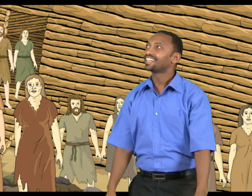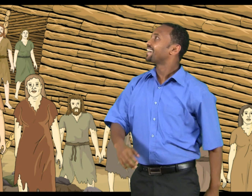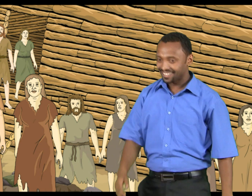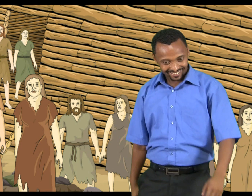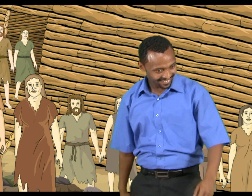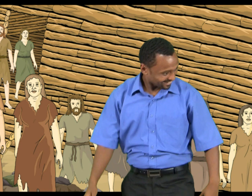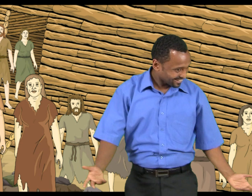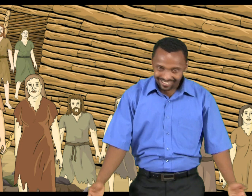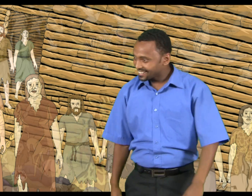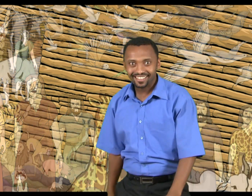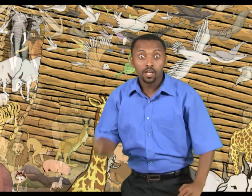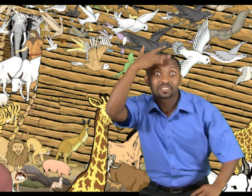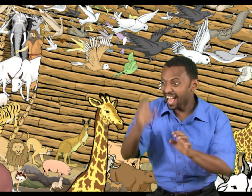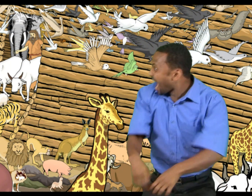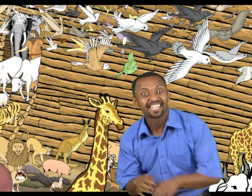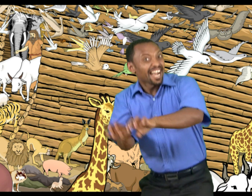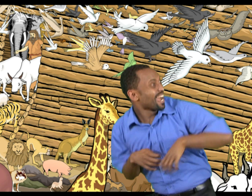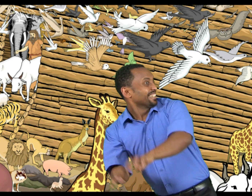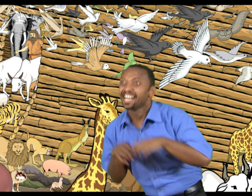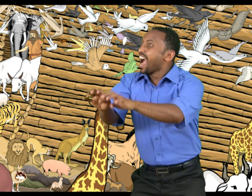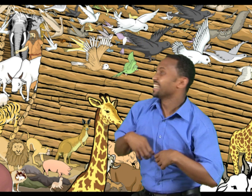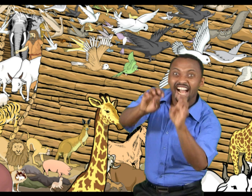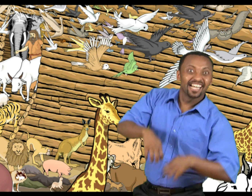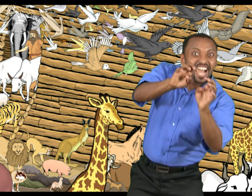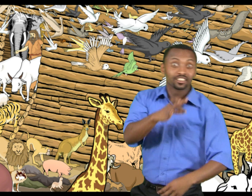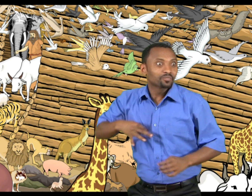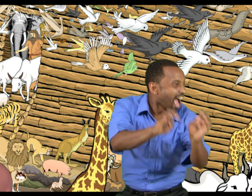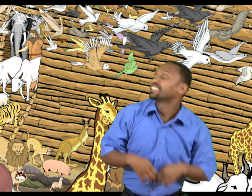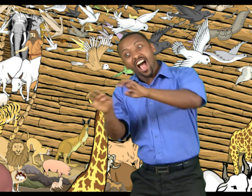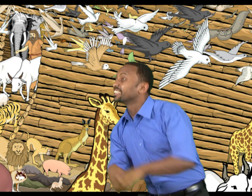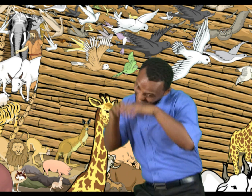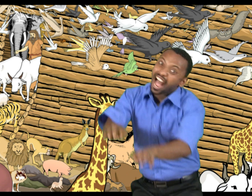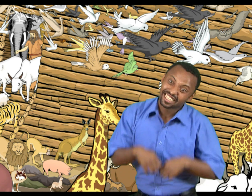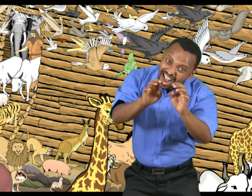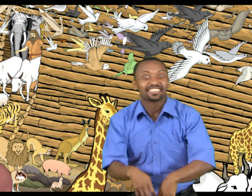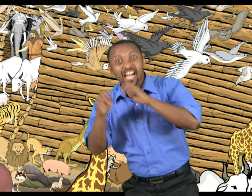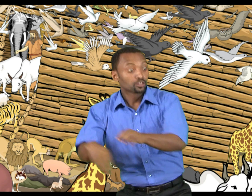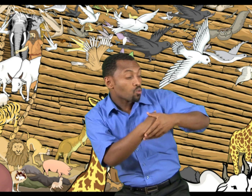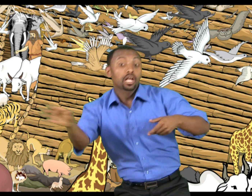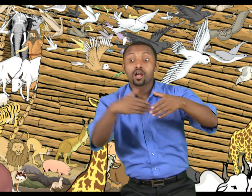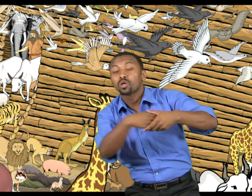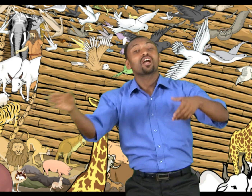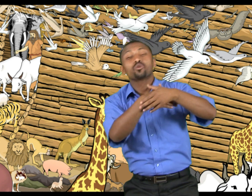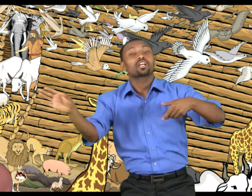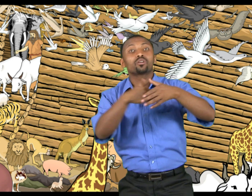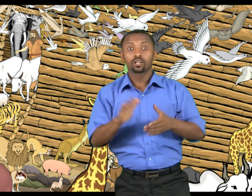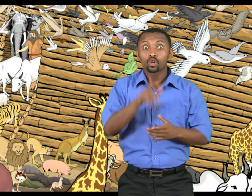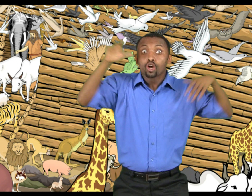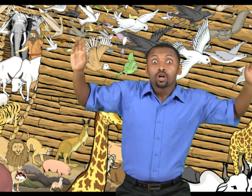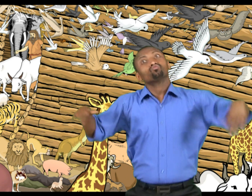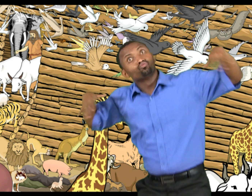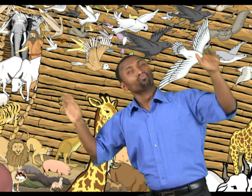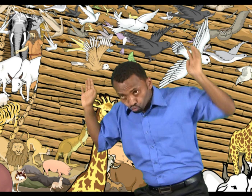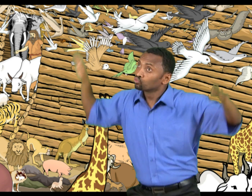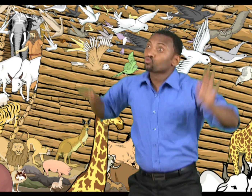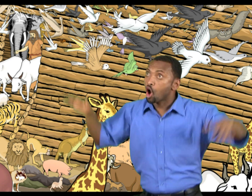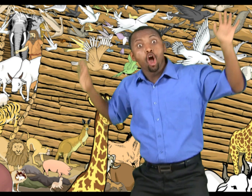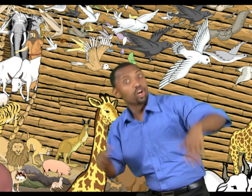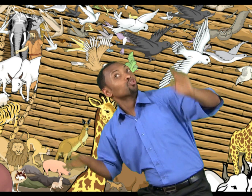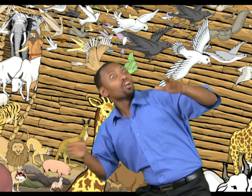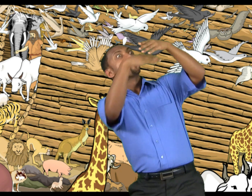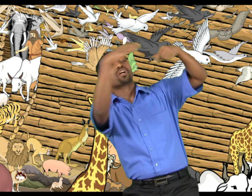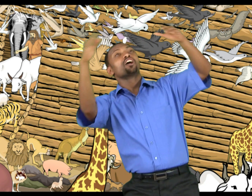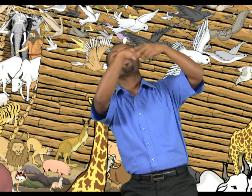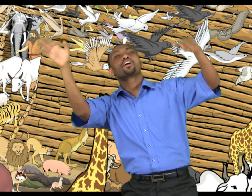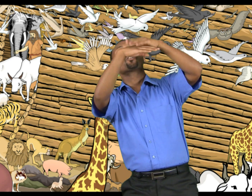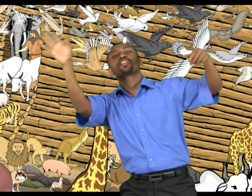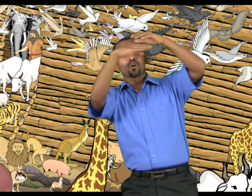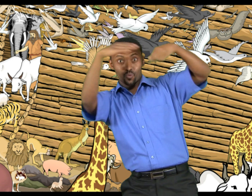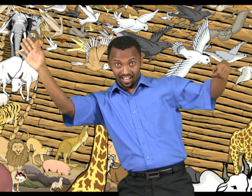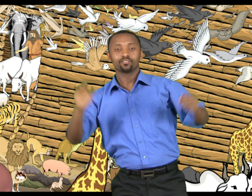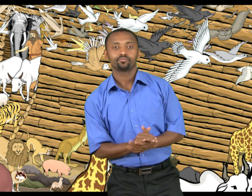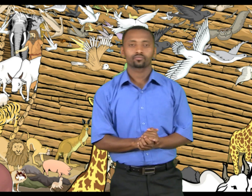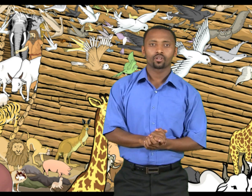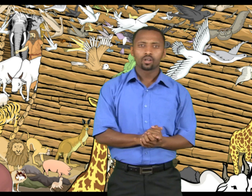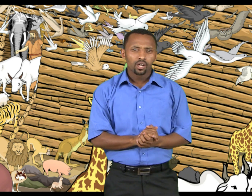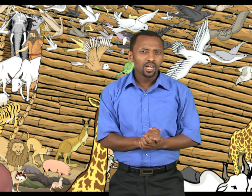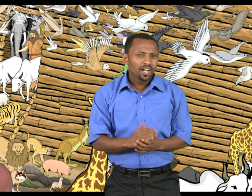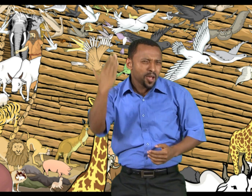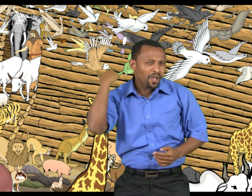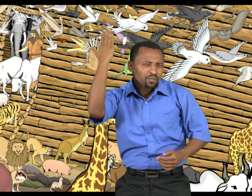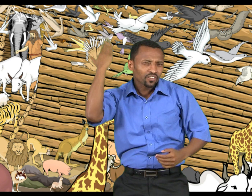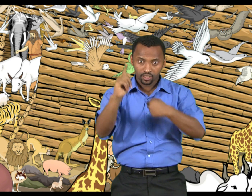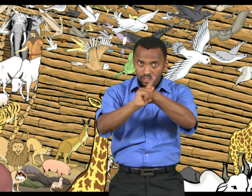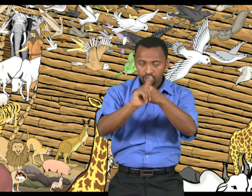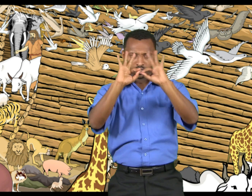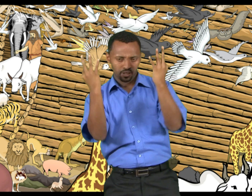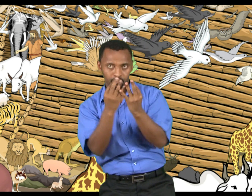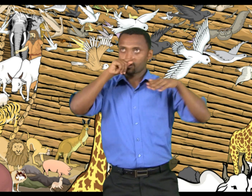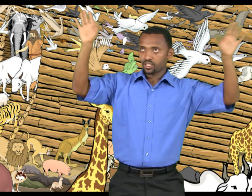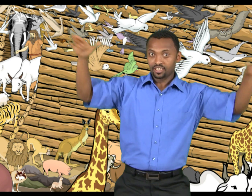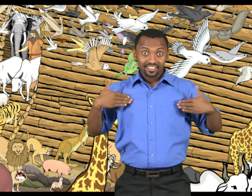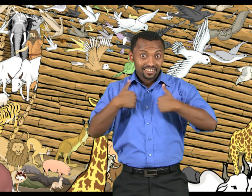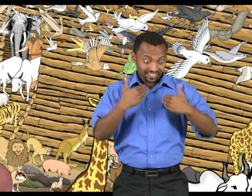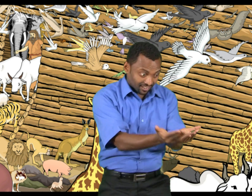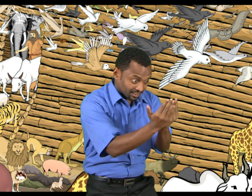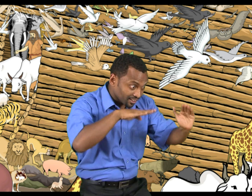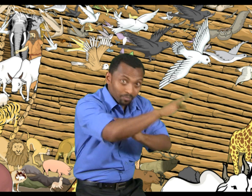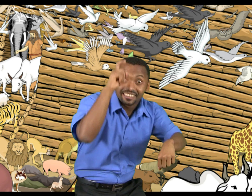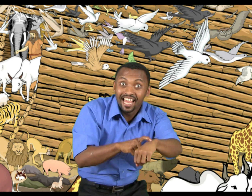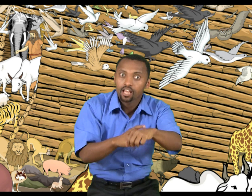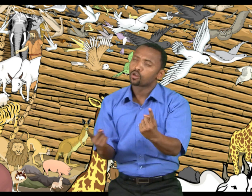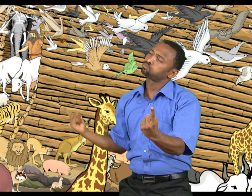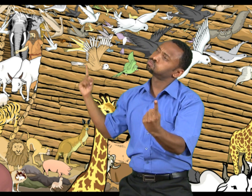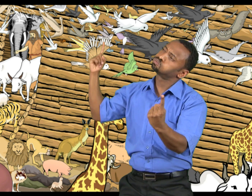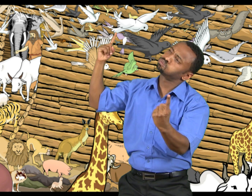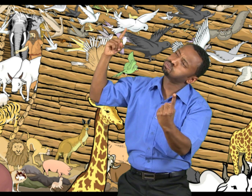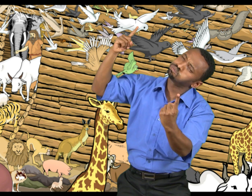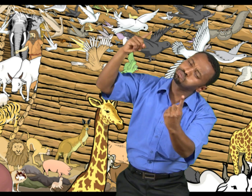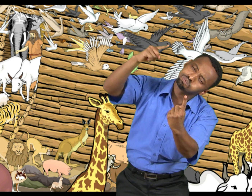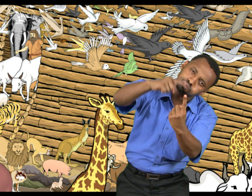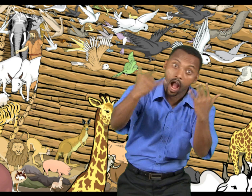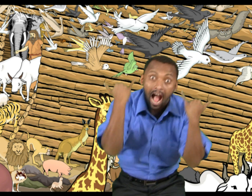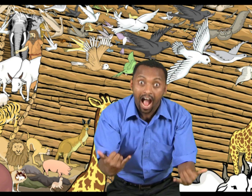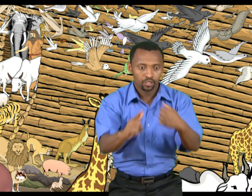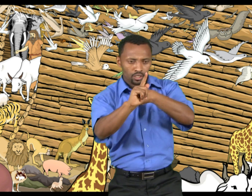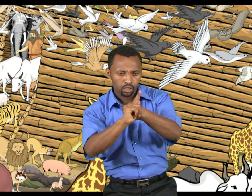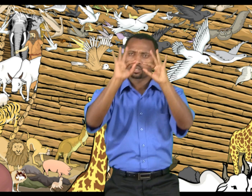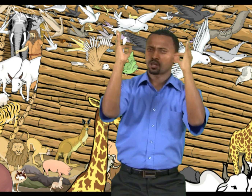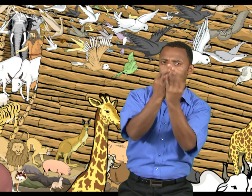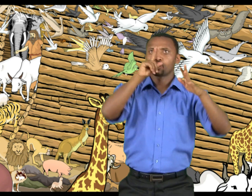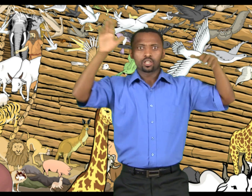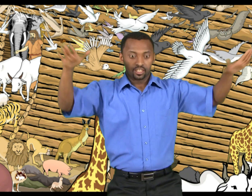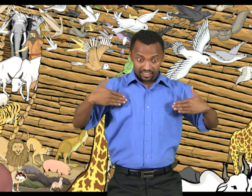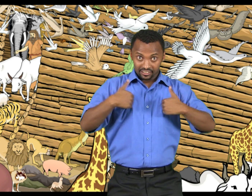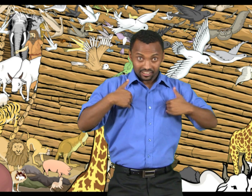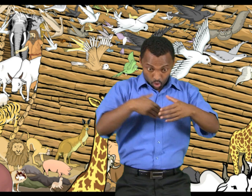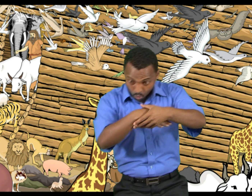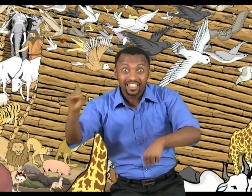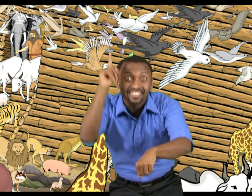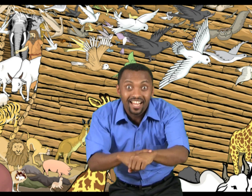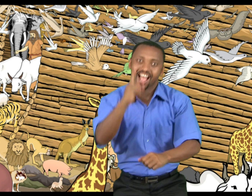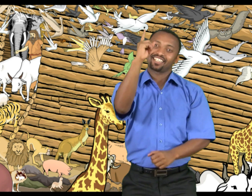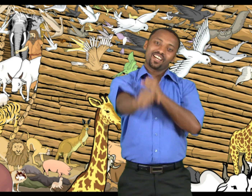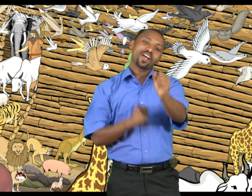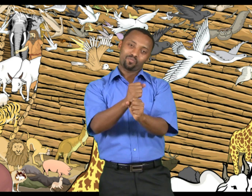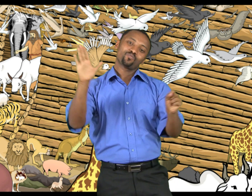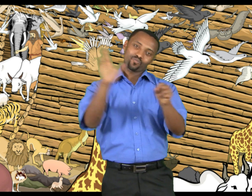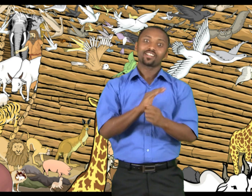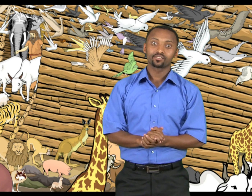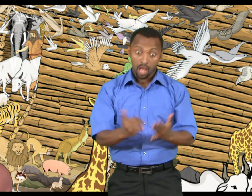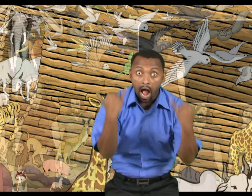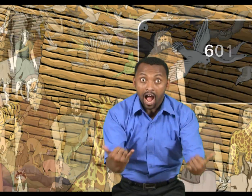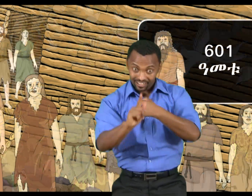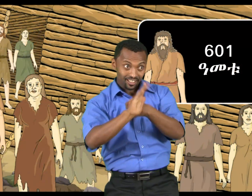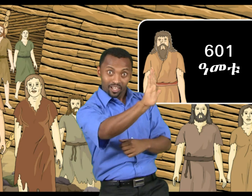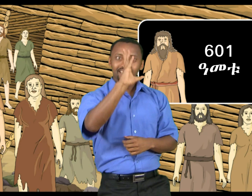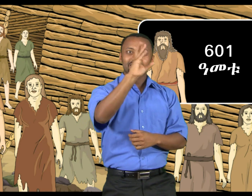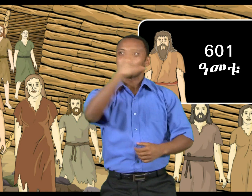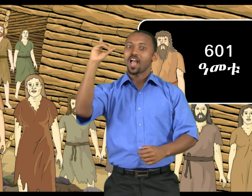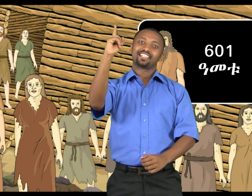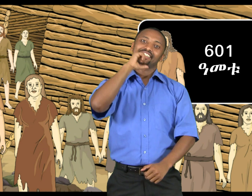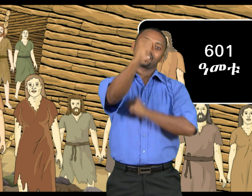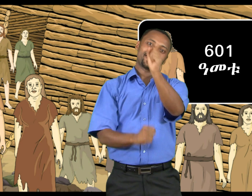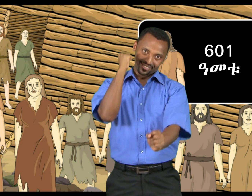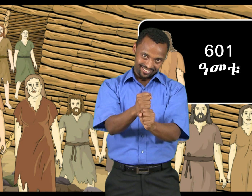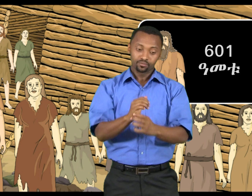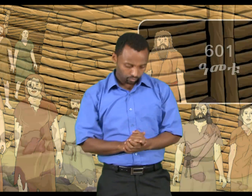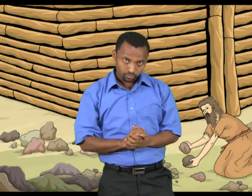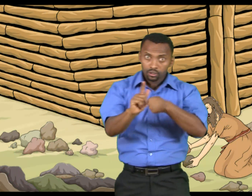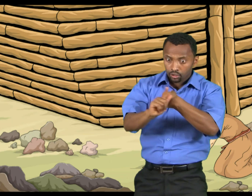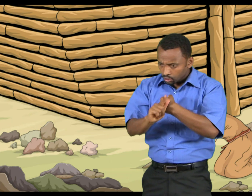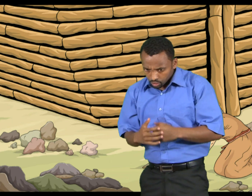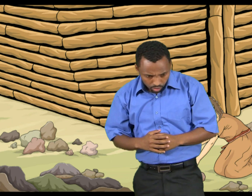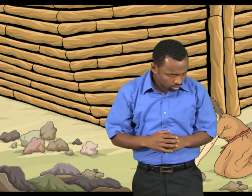Every living creature, every creeping thing, and every bird—everything that moves upon the earth—came out of the ark, kind by kind.